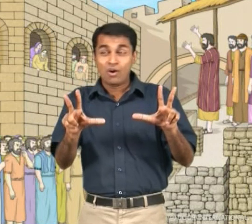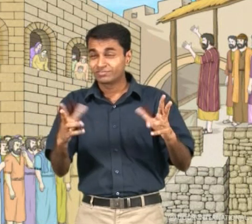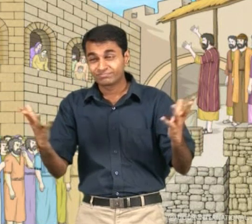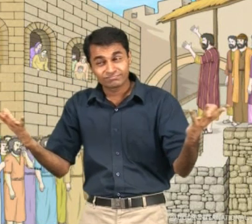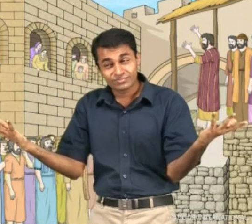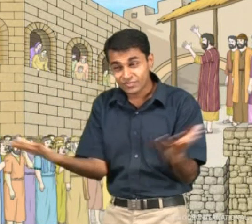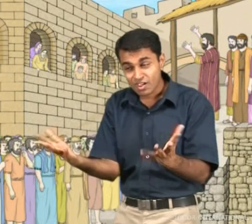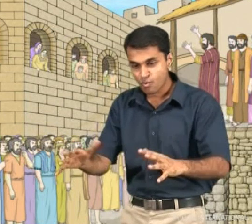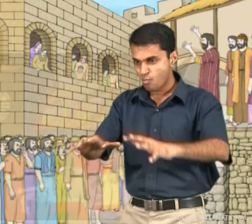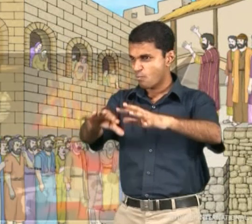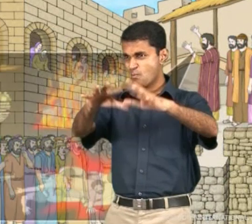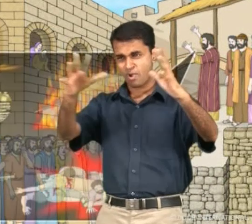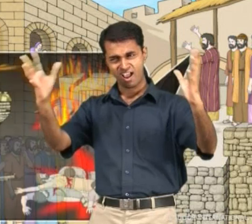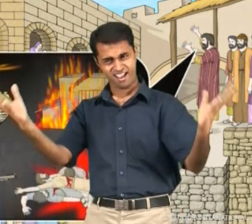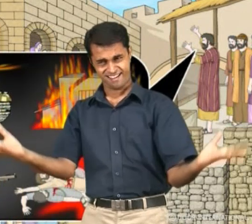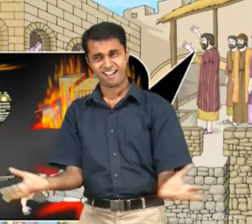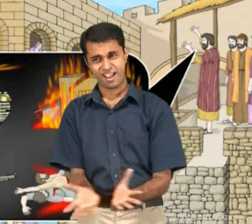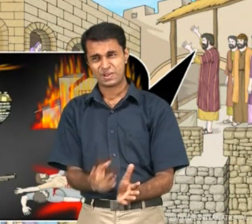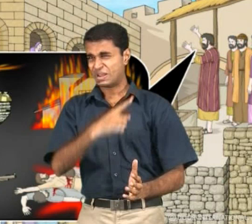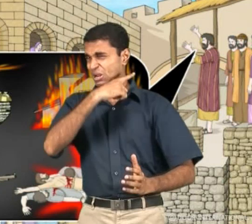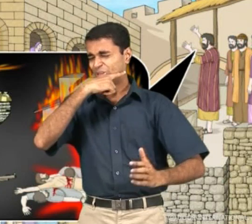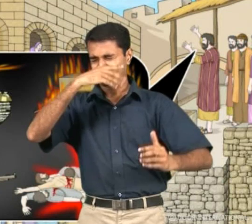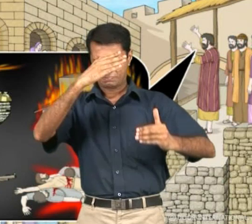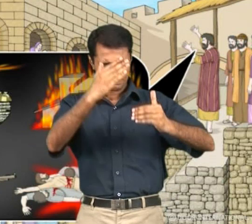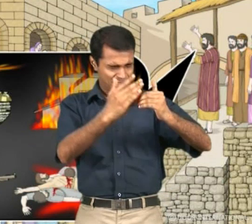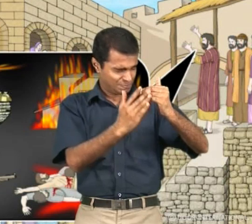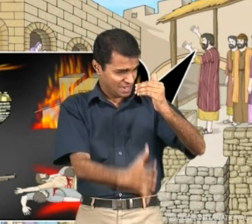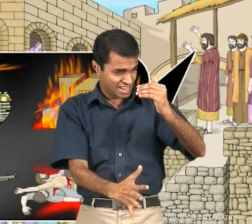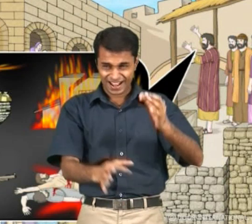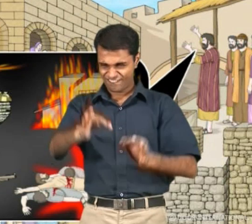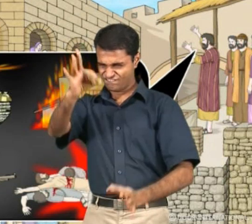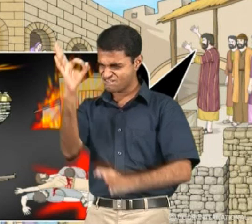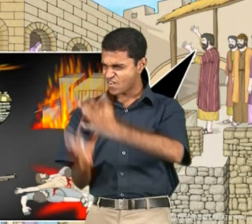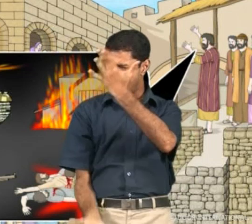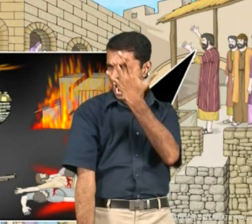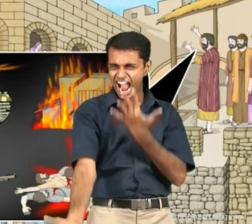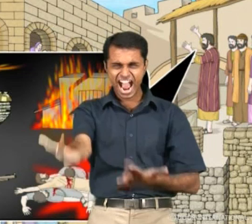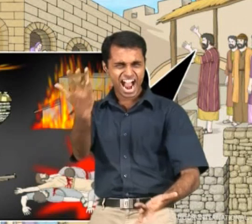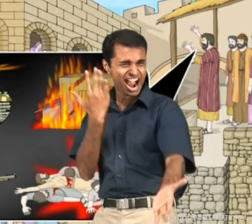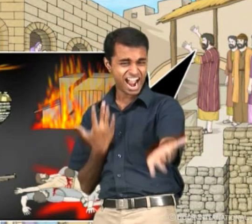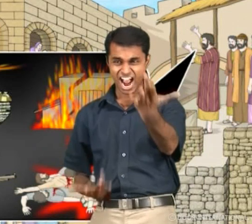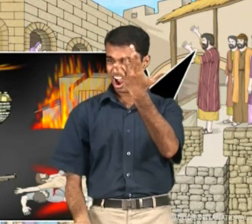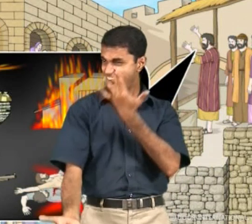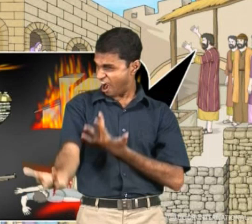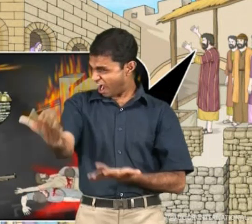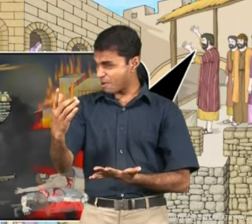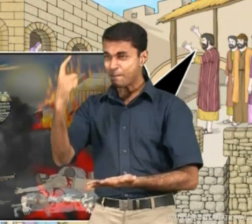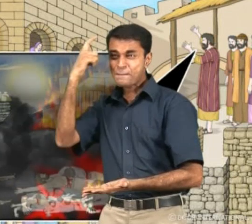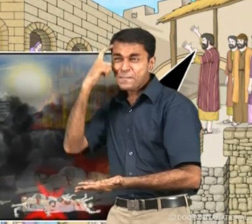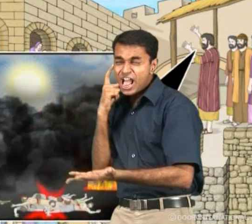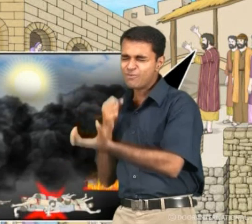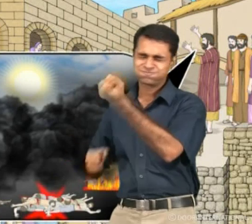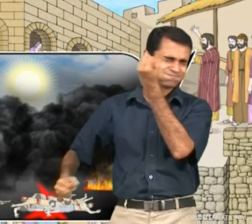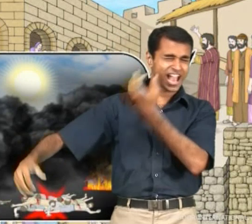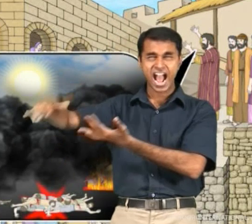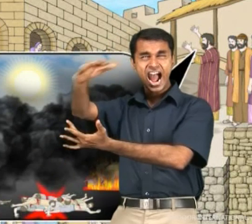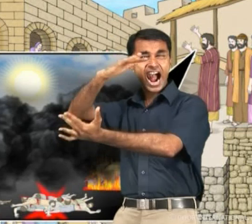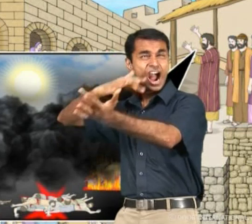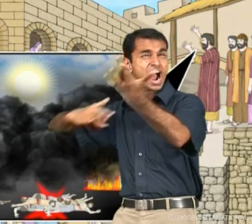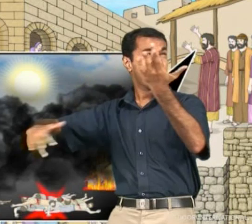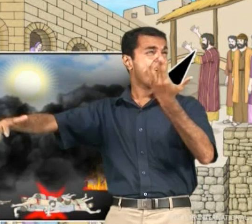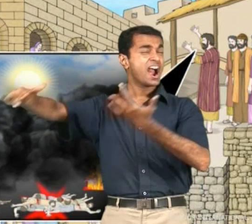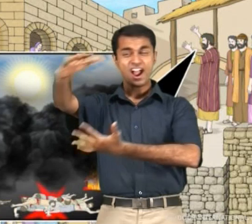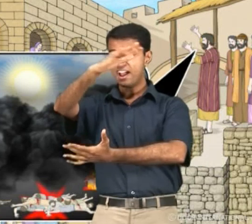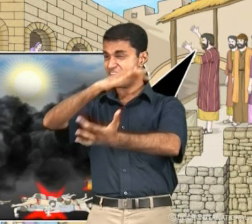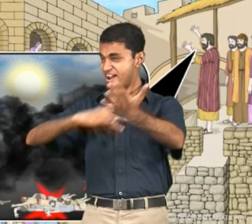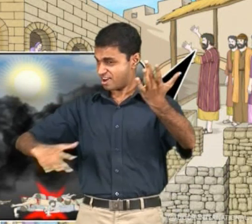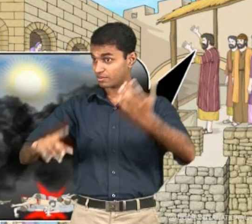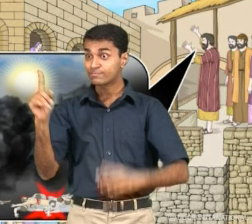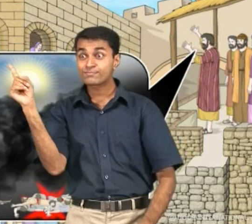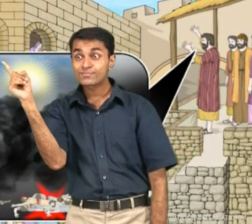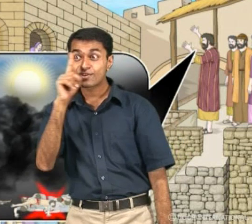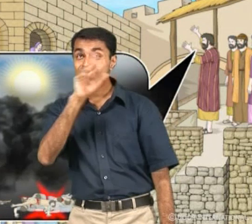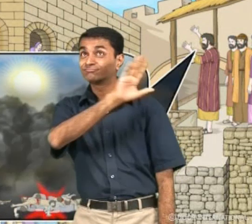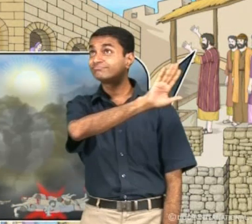I will show wonders in the heavens above and signs on the earth below, blood and fire and billows of smoke.